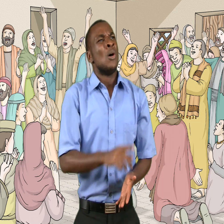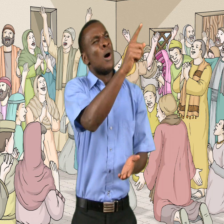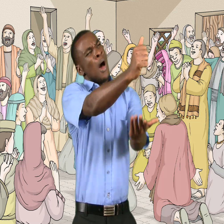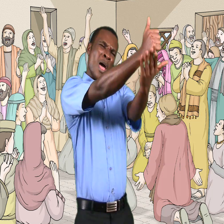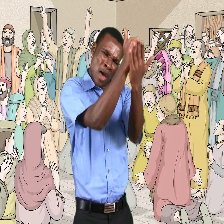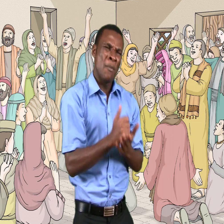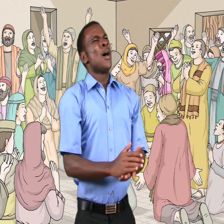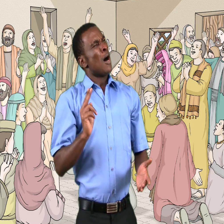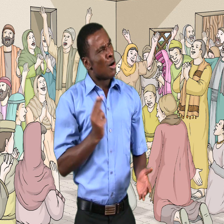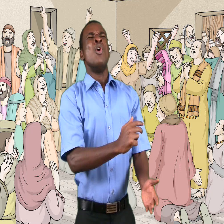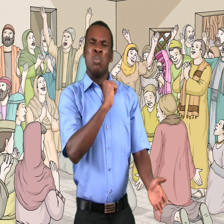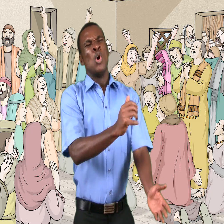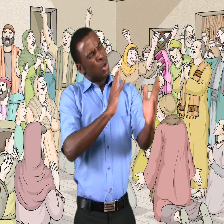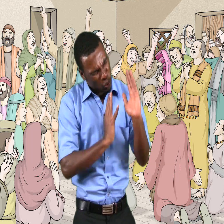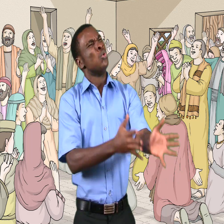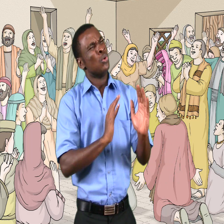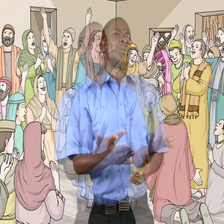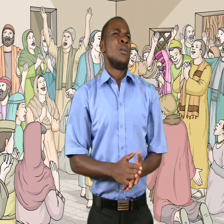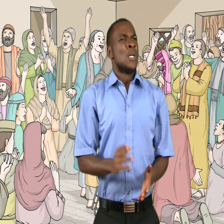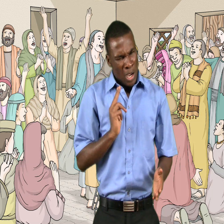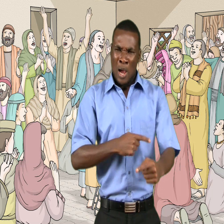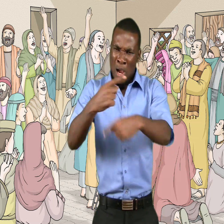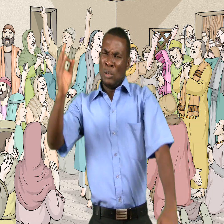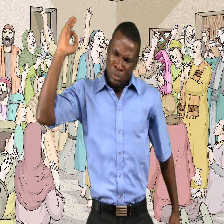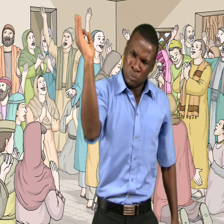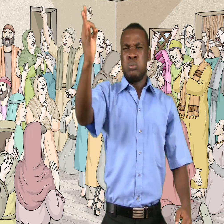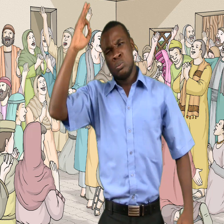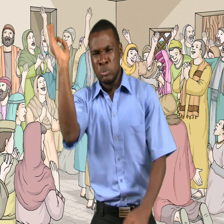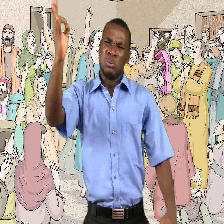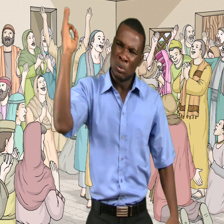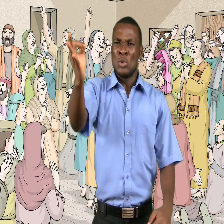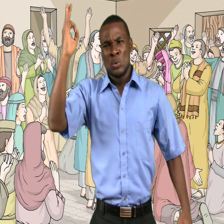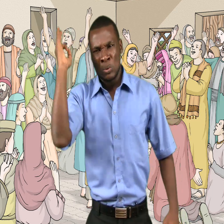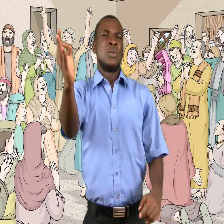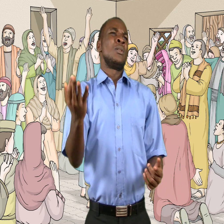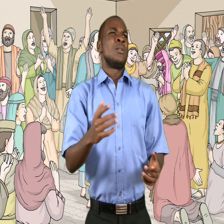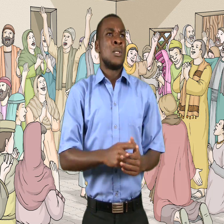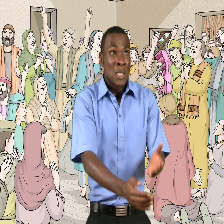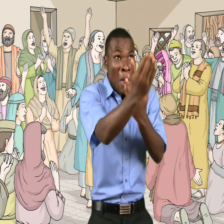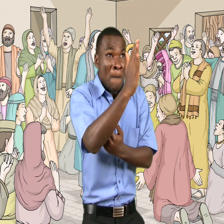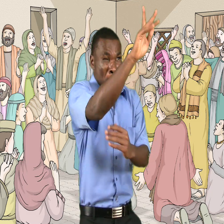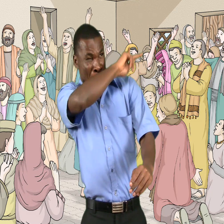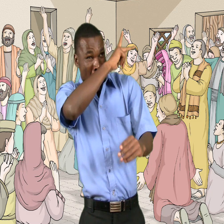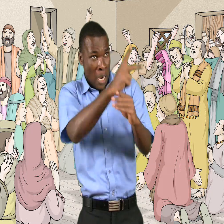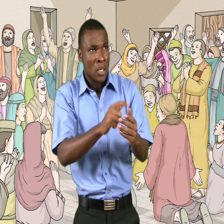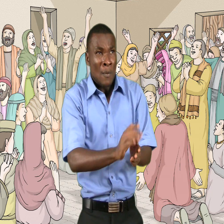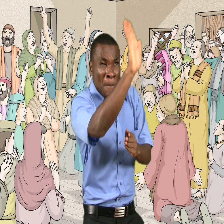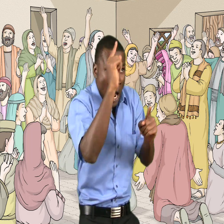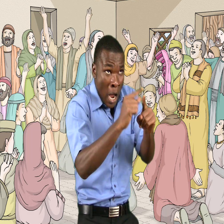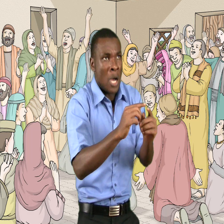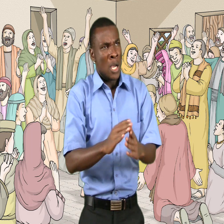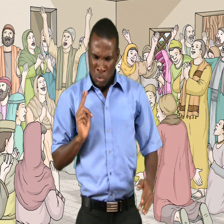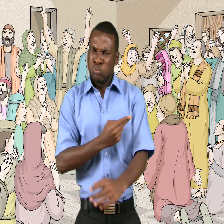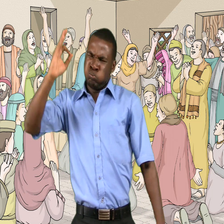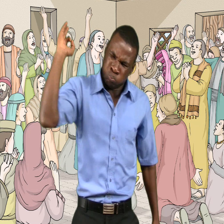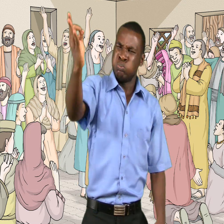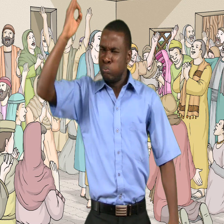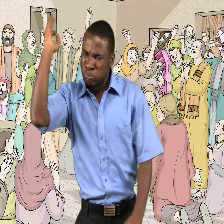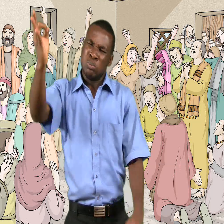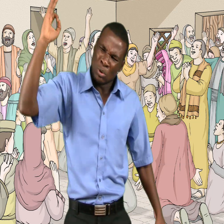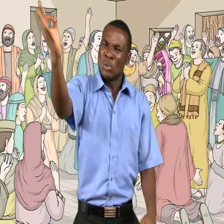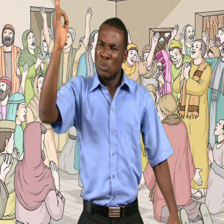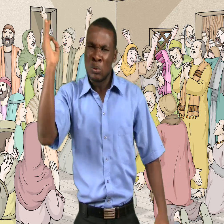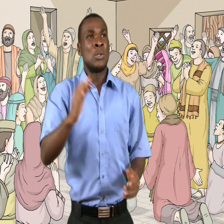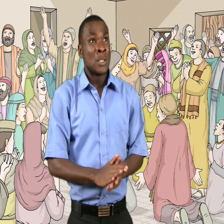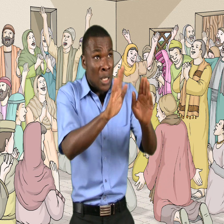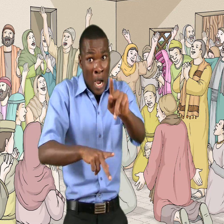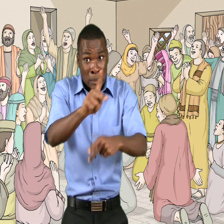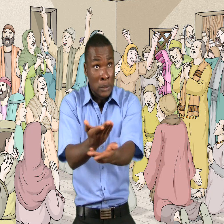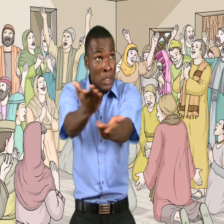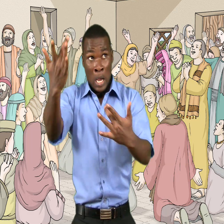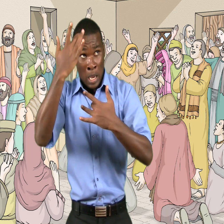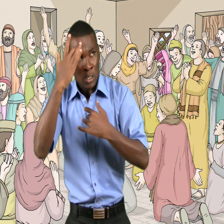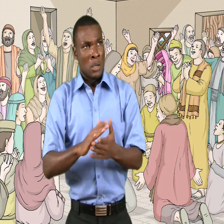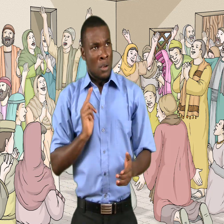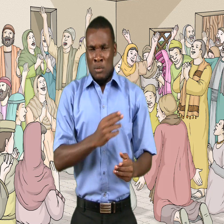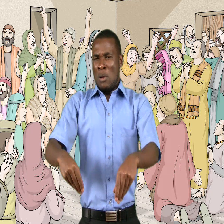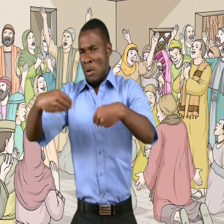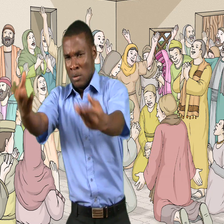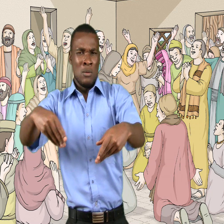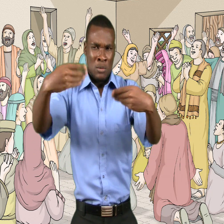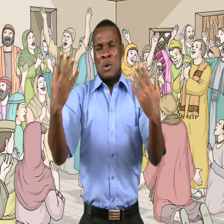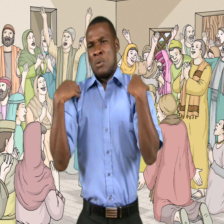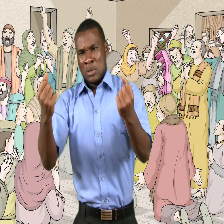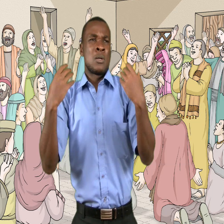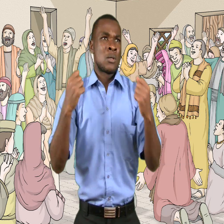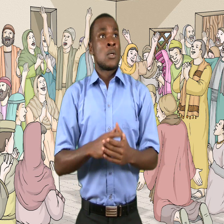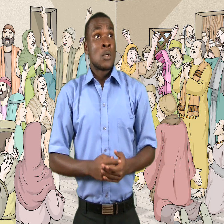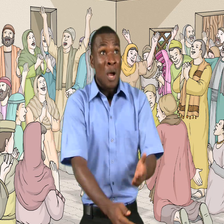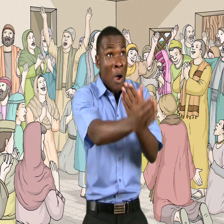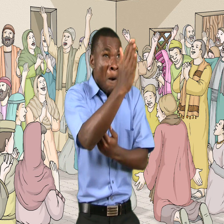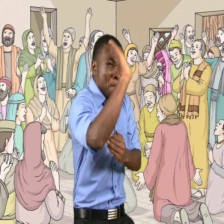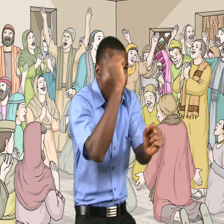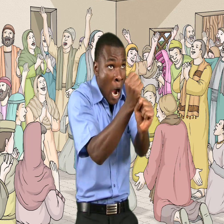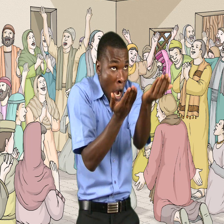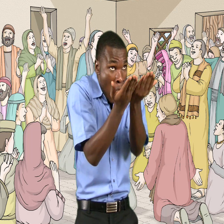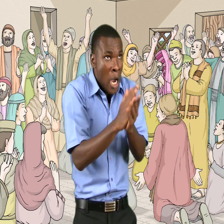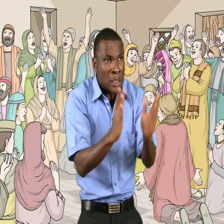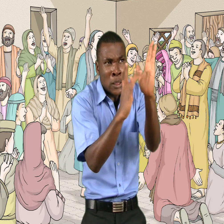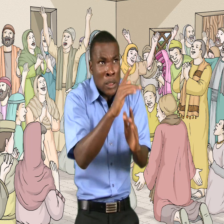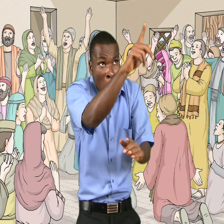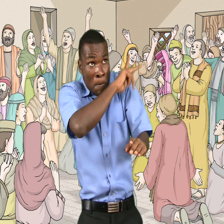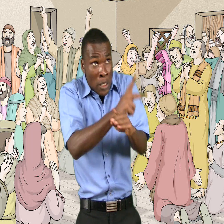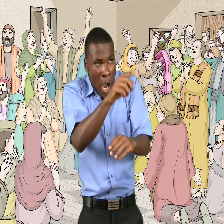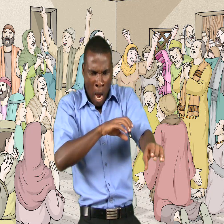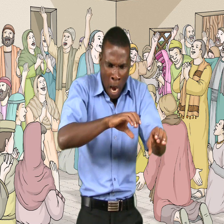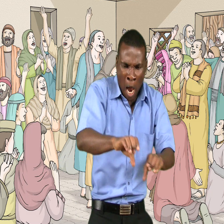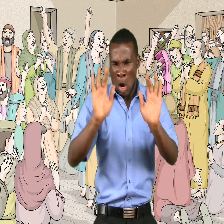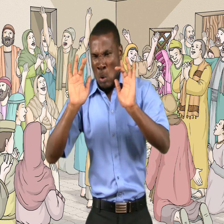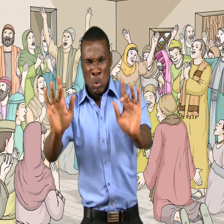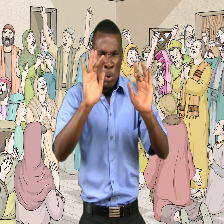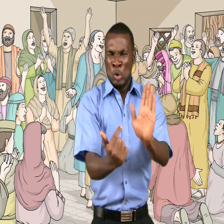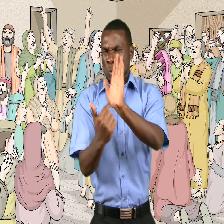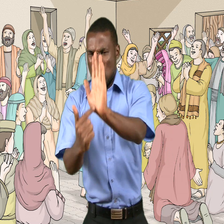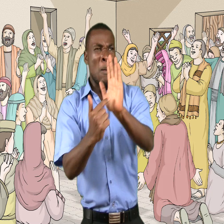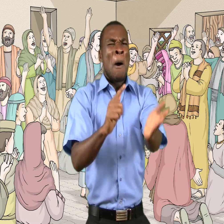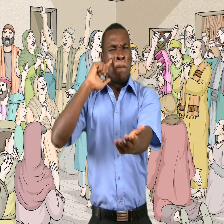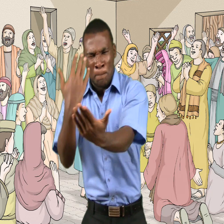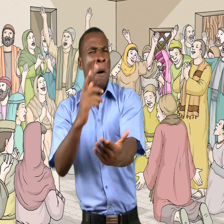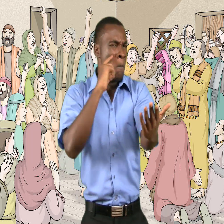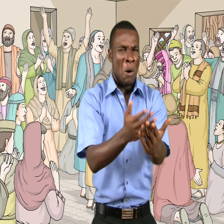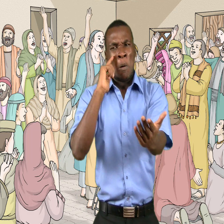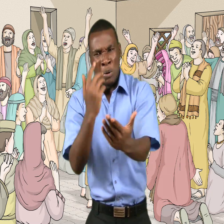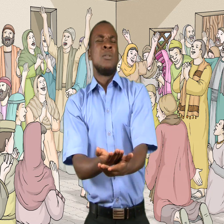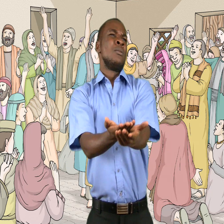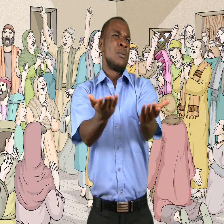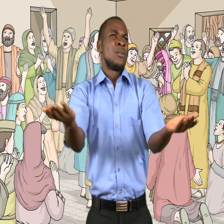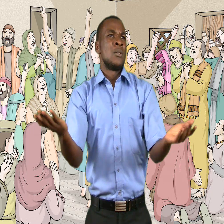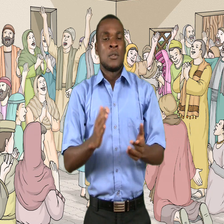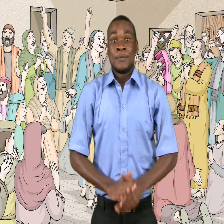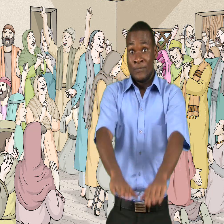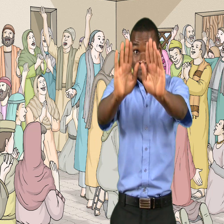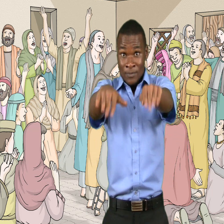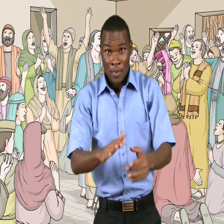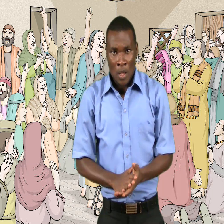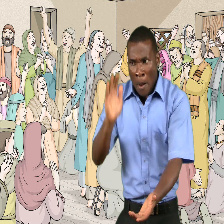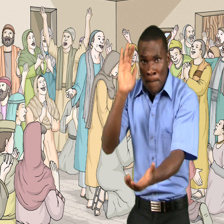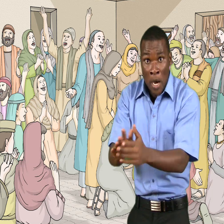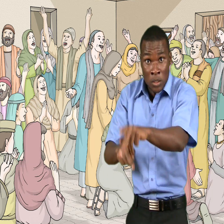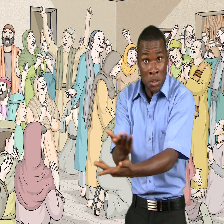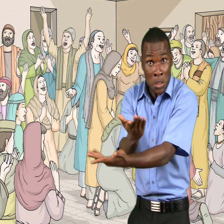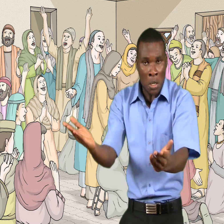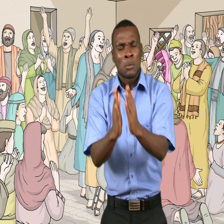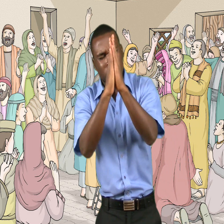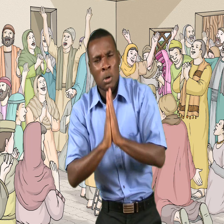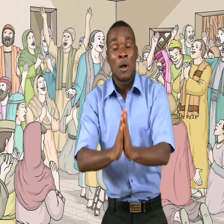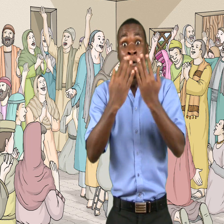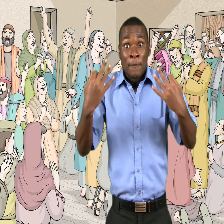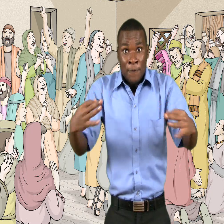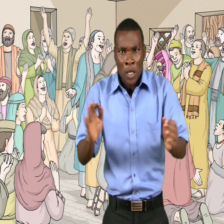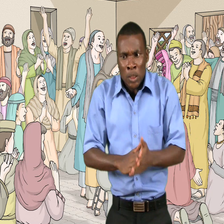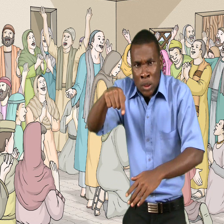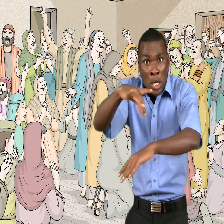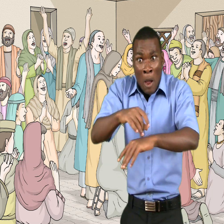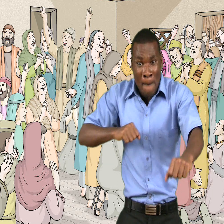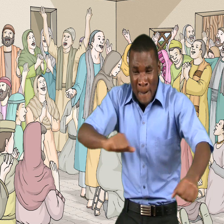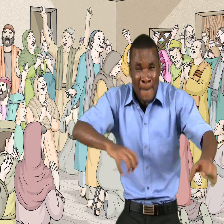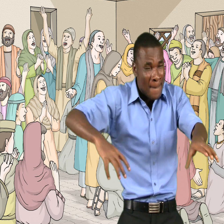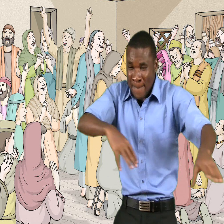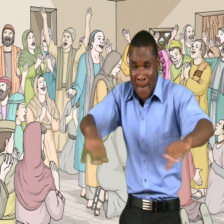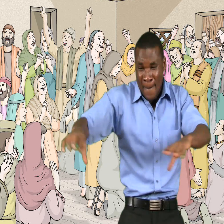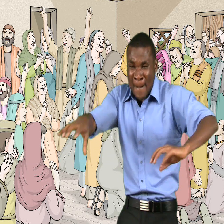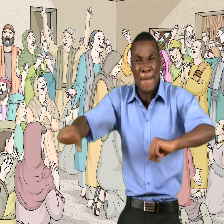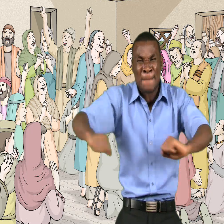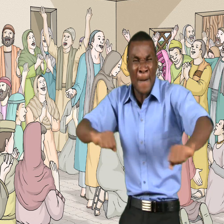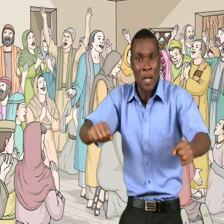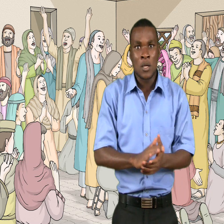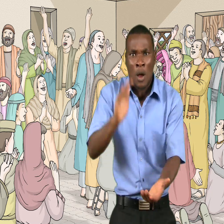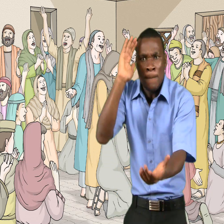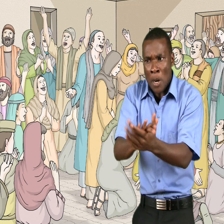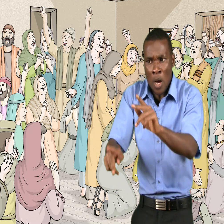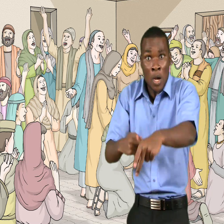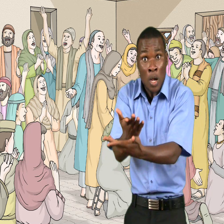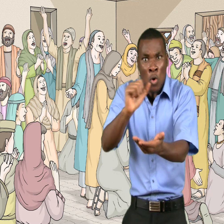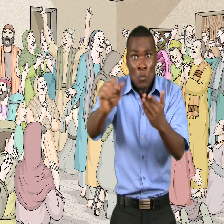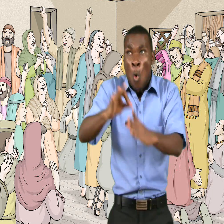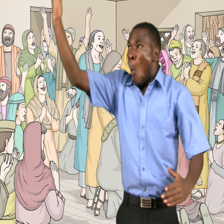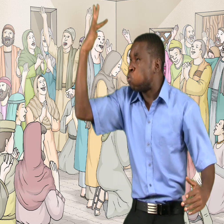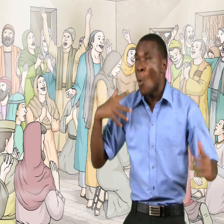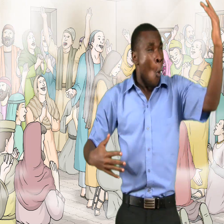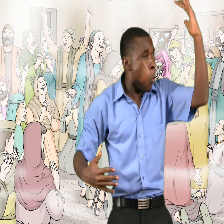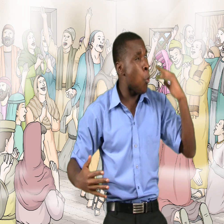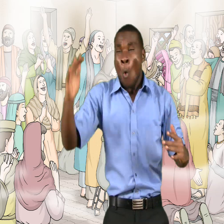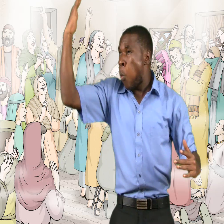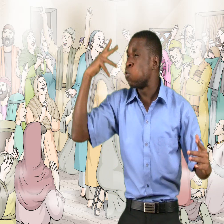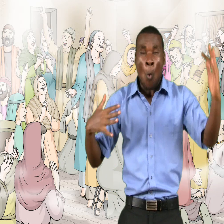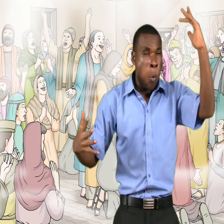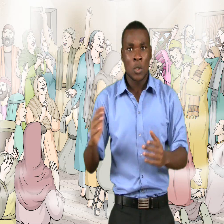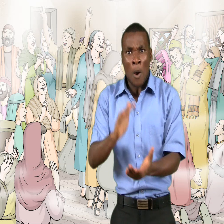And now, Lord, consider their threats, and enable Your servants to speak Your word with complete boldness, as You stretch out Your hand to heal and perform signs and wonders through the name of Your holy servant Jesus.”